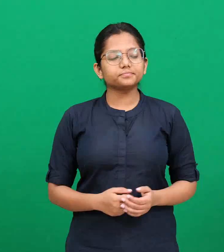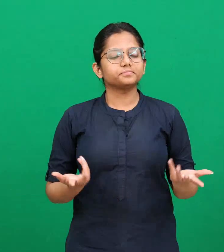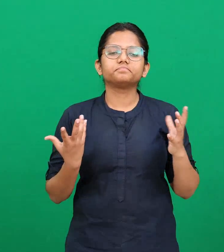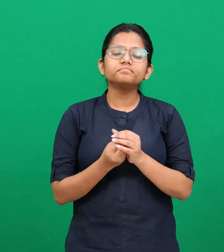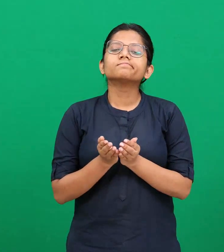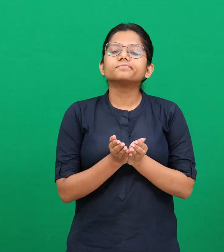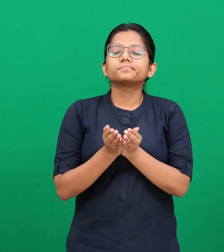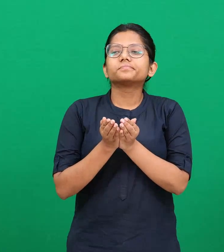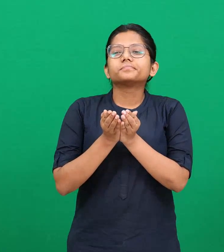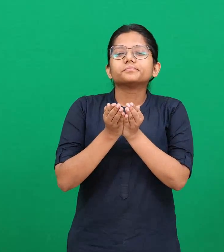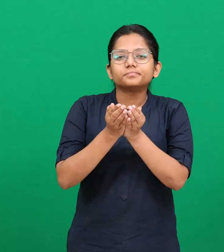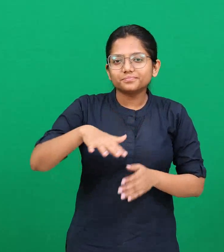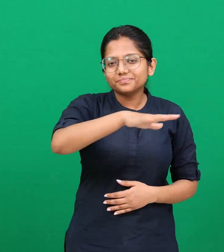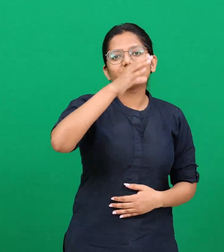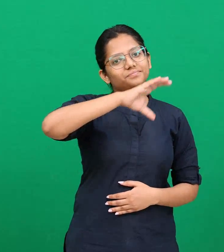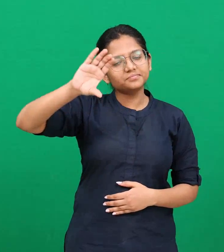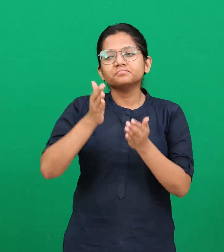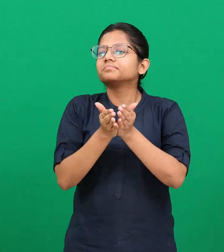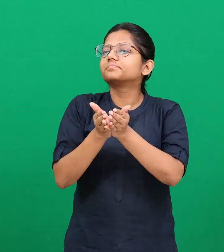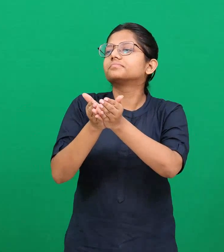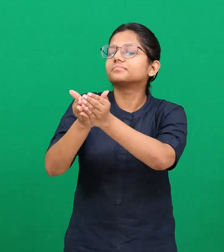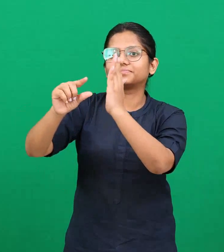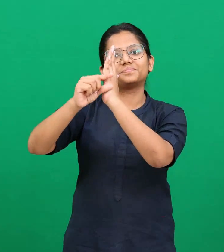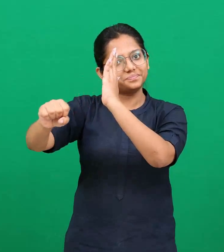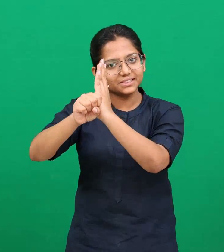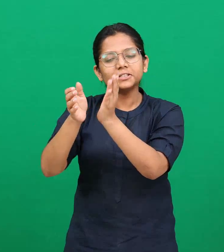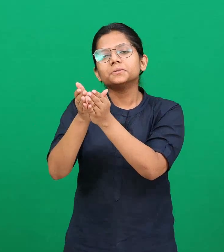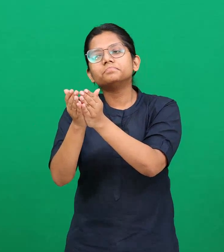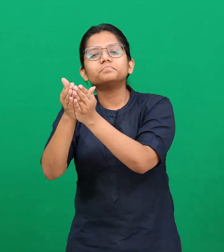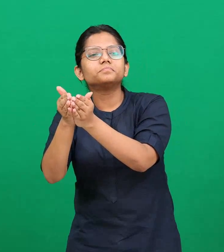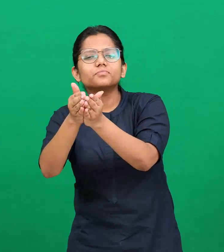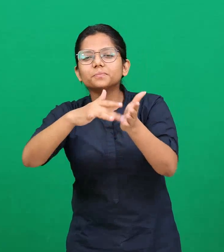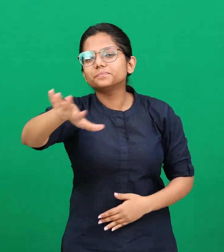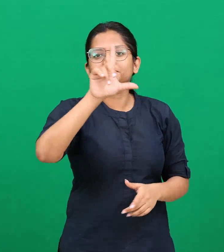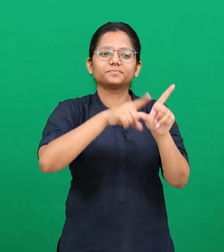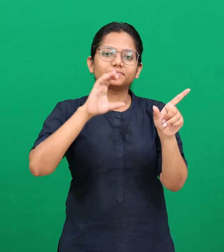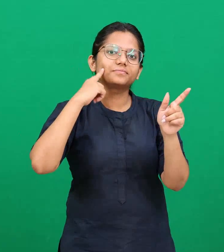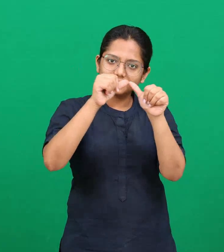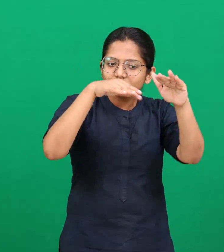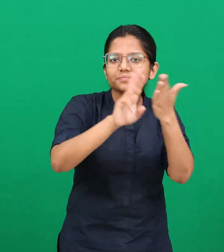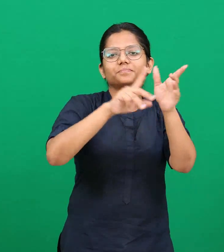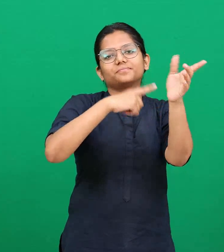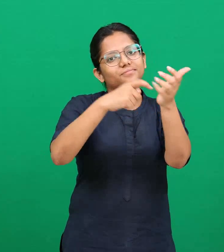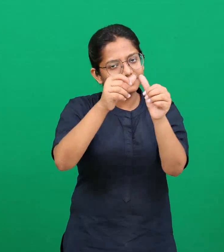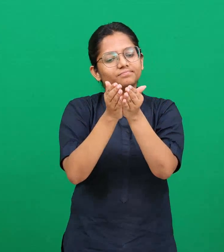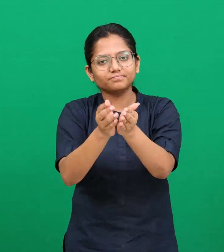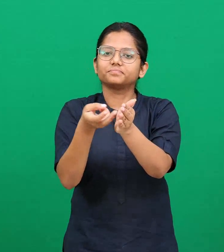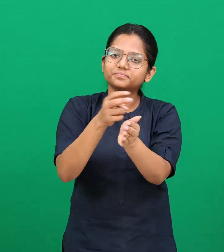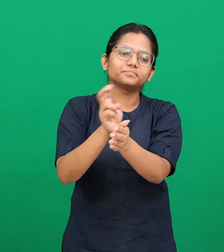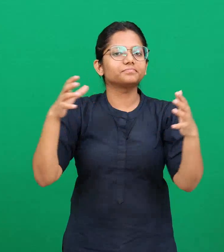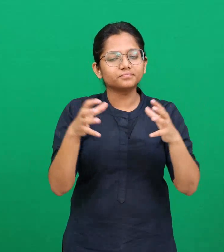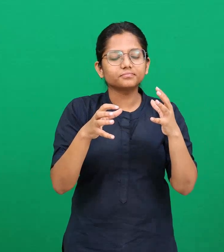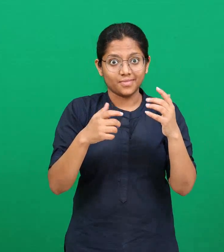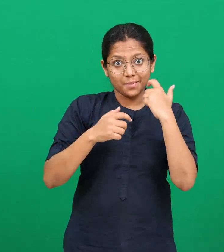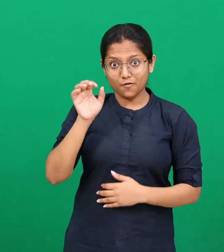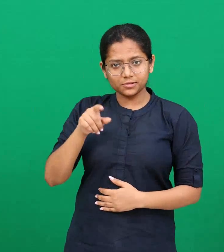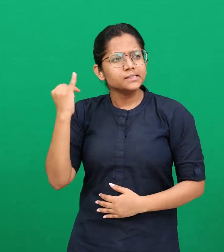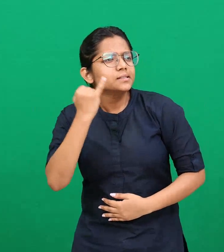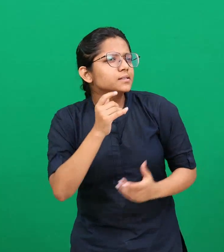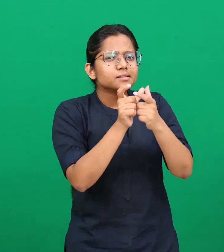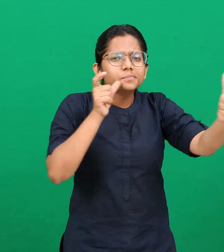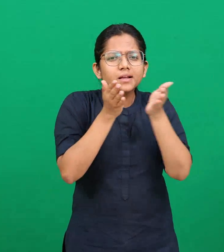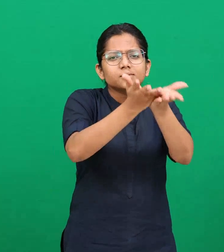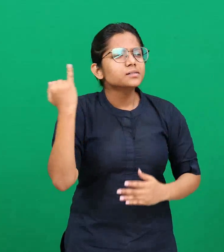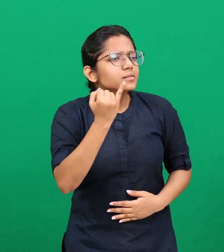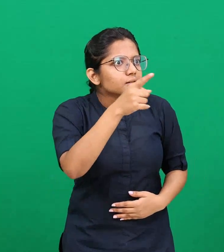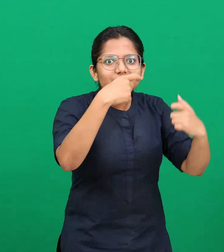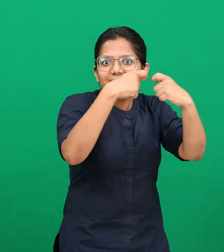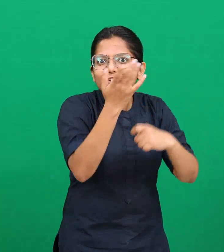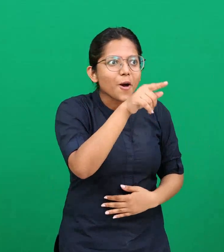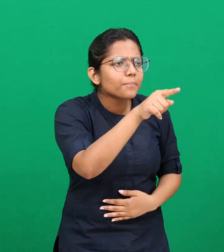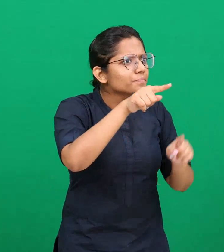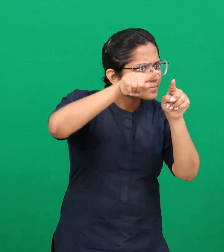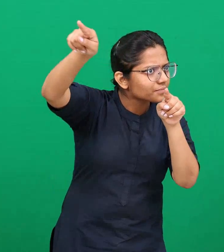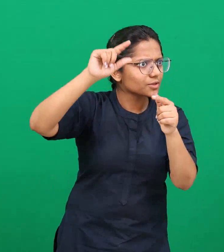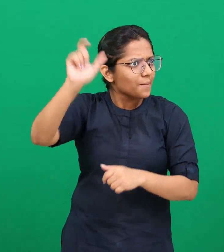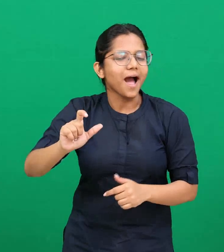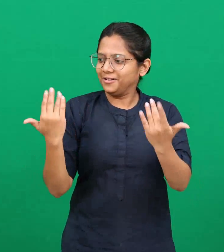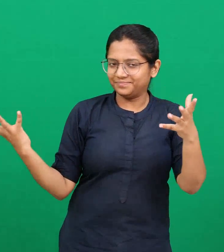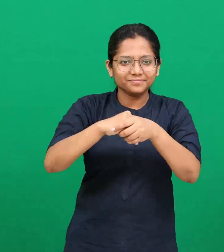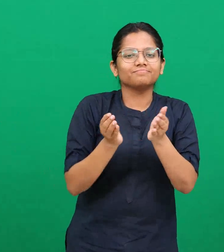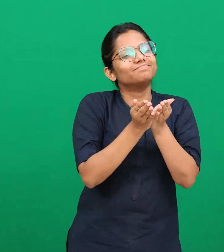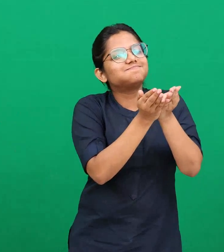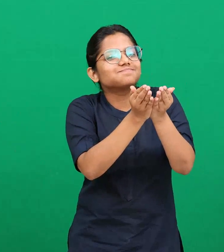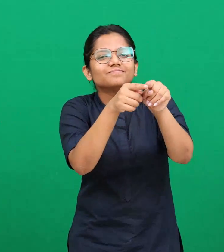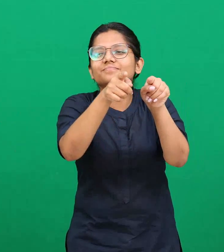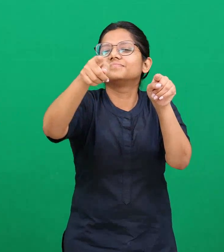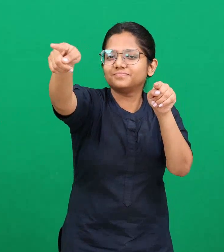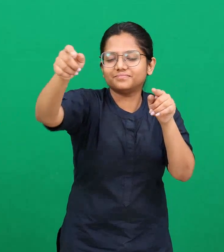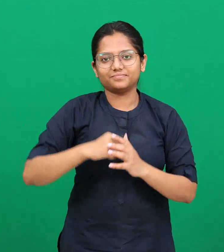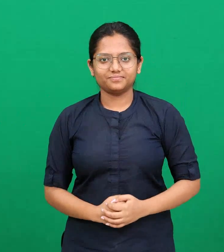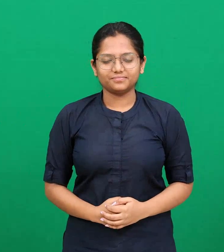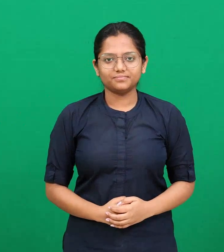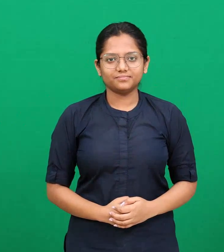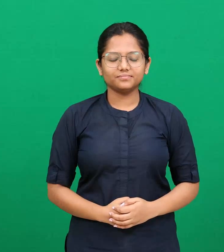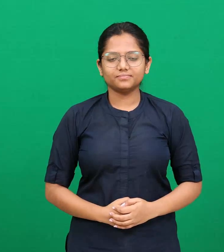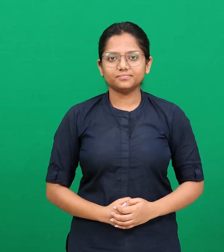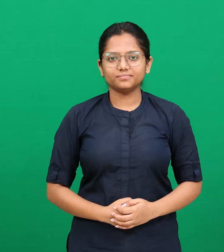And when we had sailed across the open sea off the coast of Cilicia and Pamphylia, we came to Myra in Lycia. There the centurion found an Alexandrian ship sailing for Italy and put us on board.